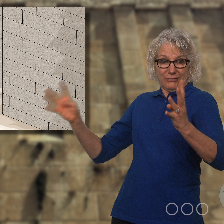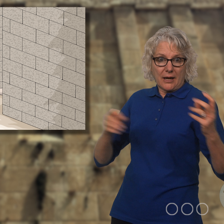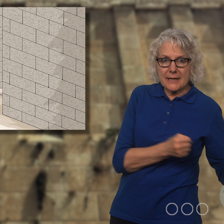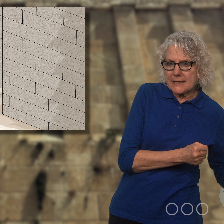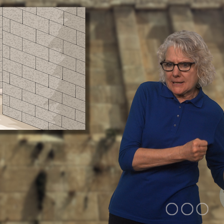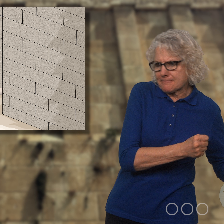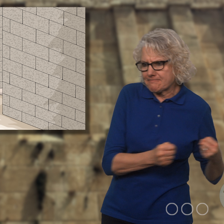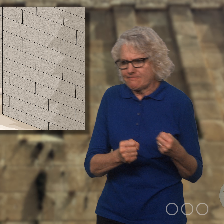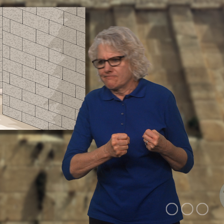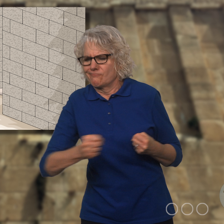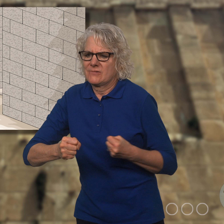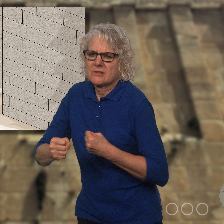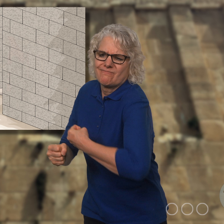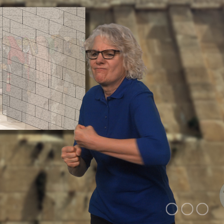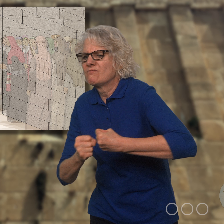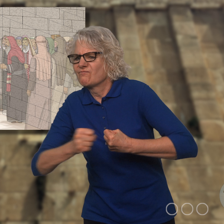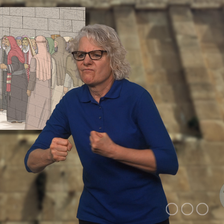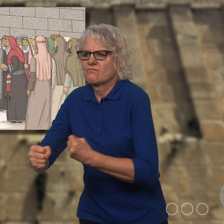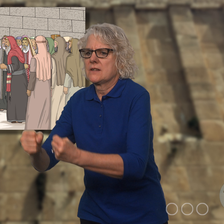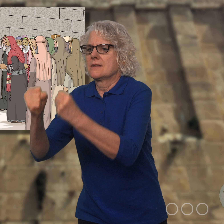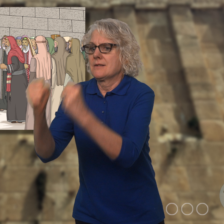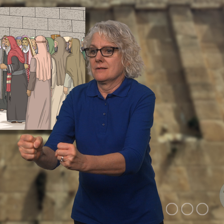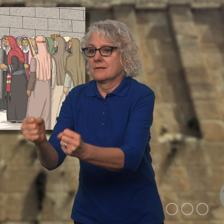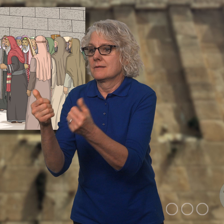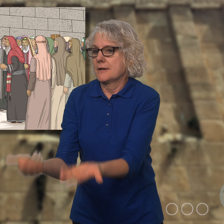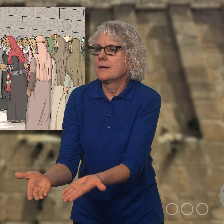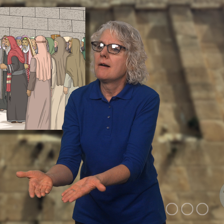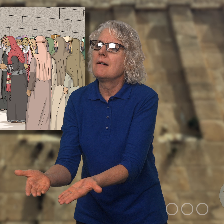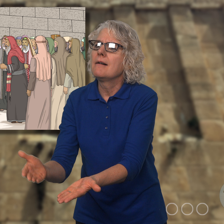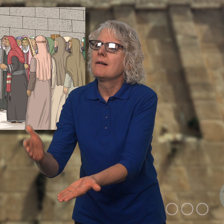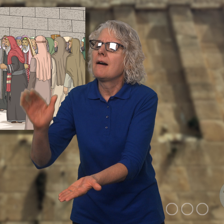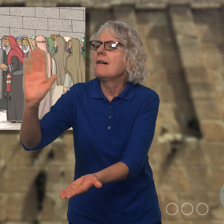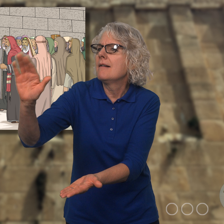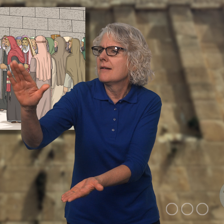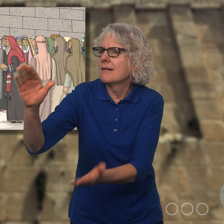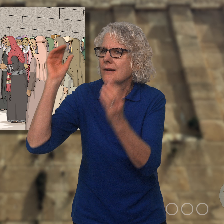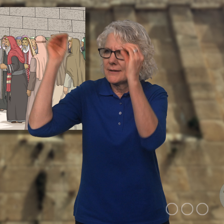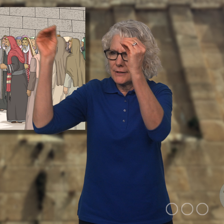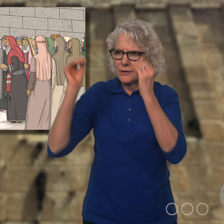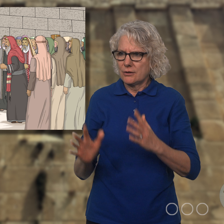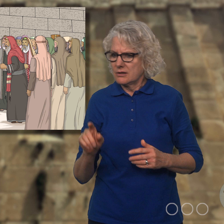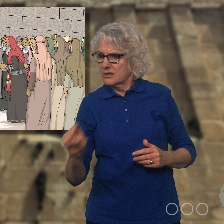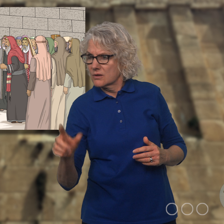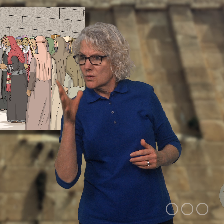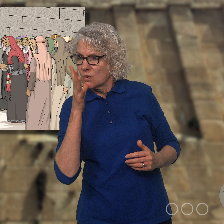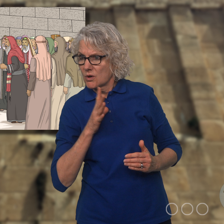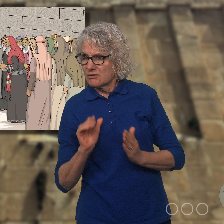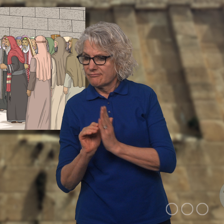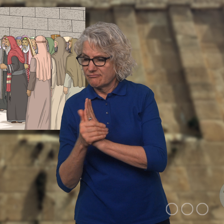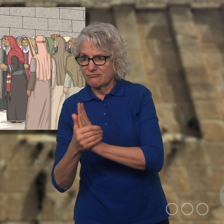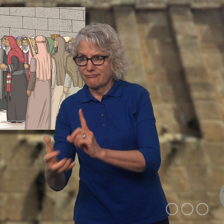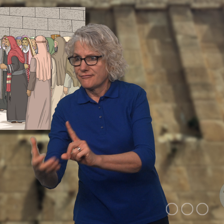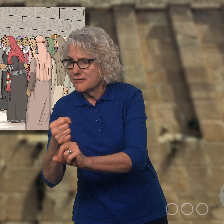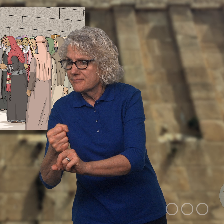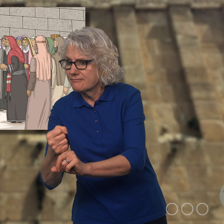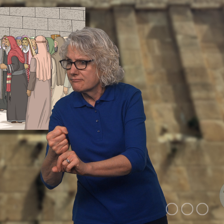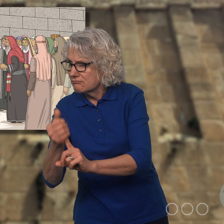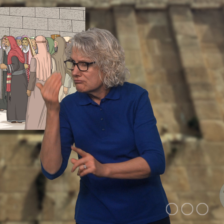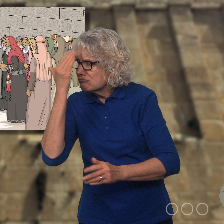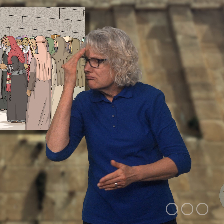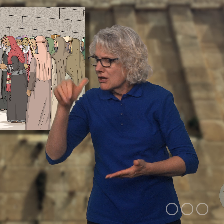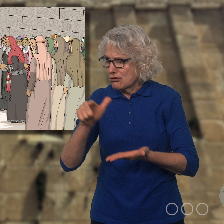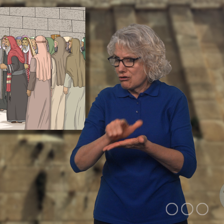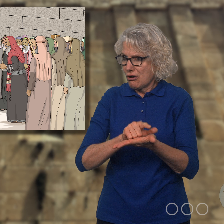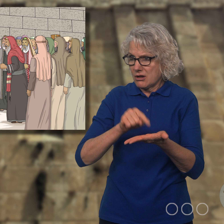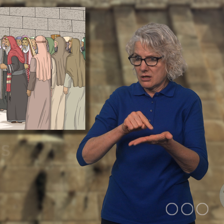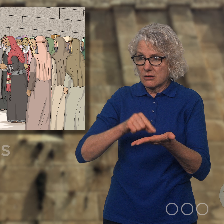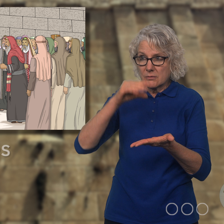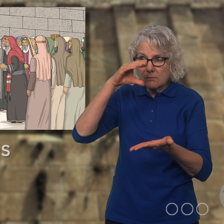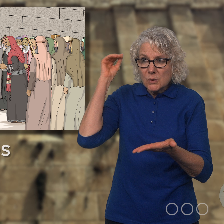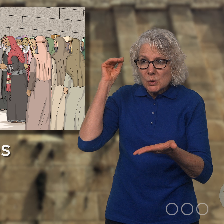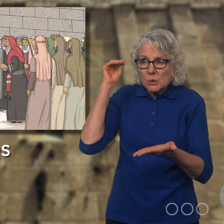They made her stand before them and said, “Teacher, this woman was caught in the act of adultery.